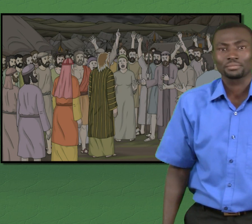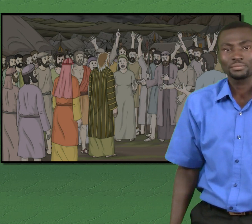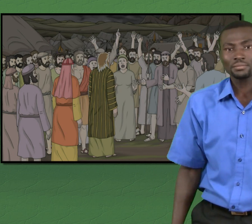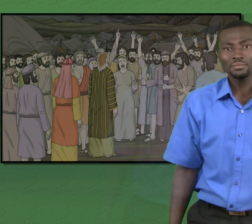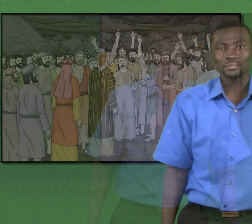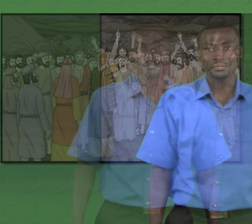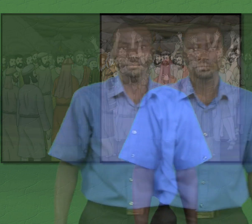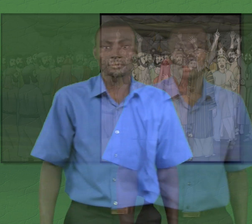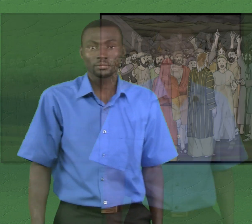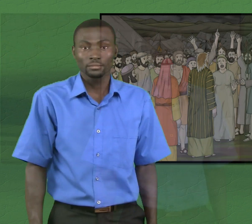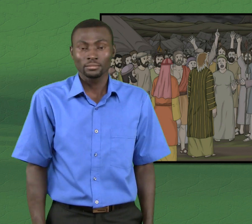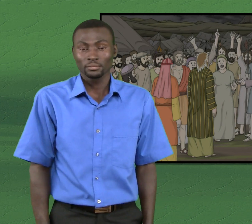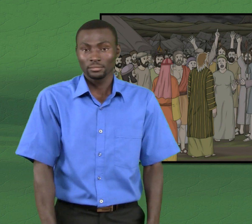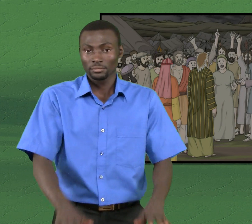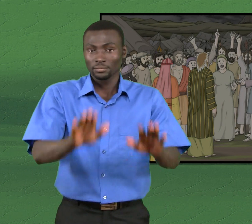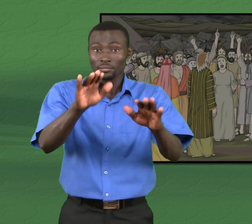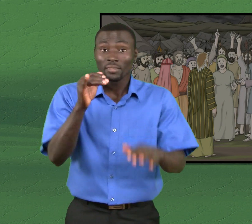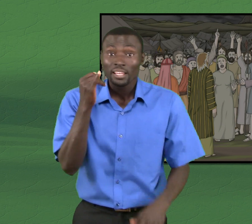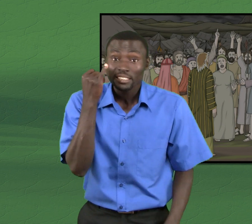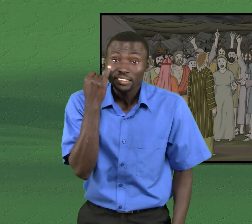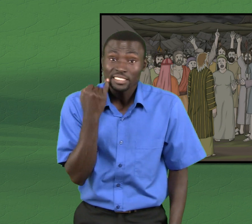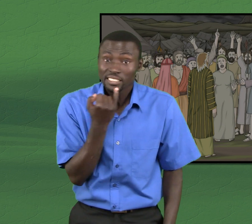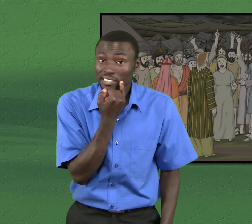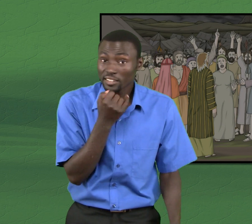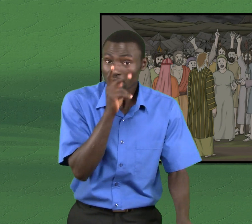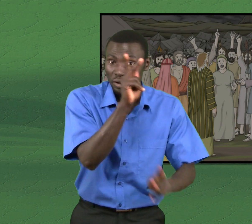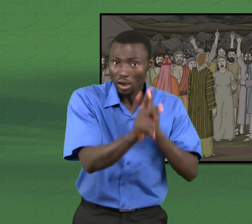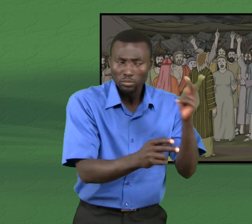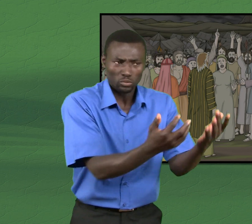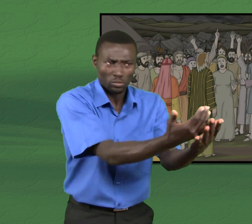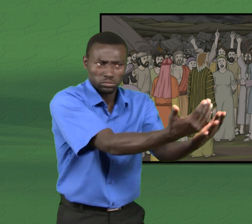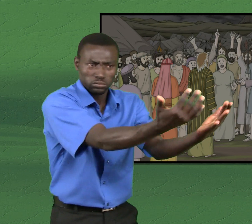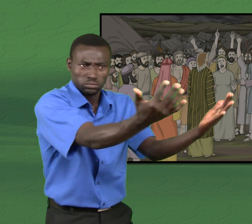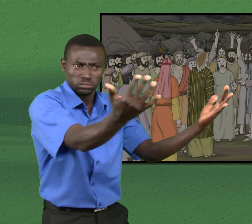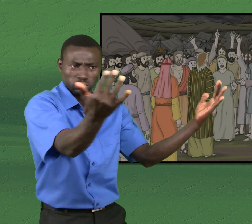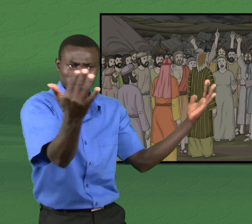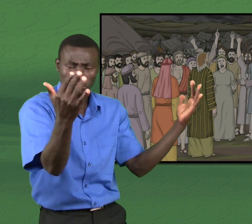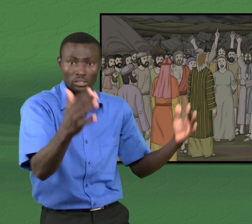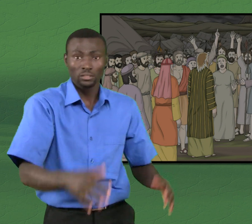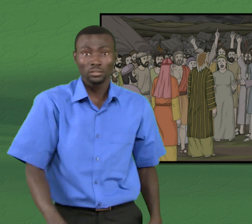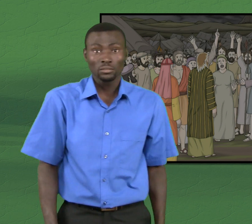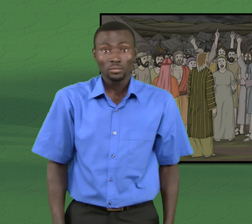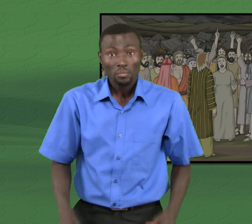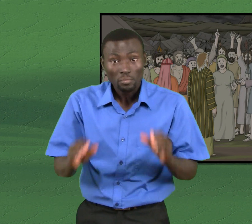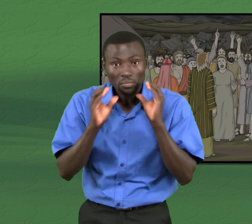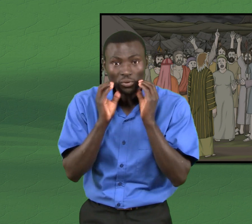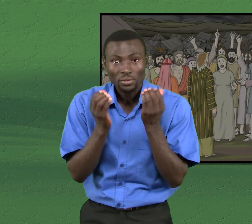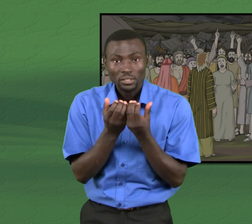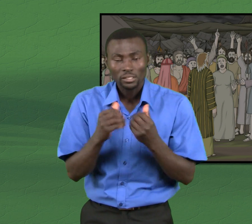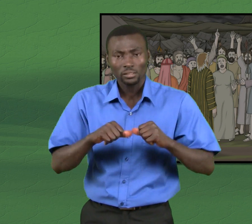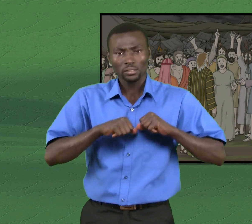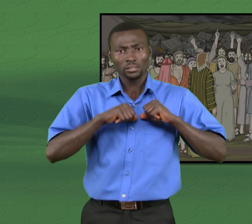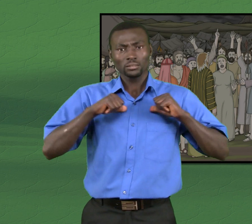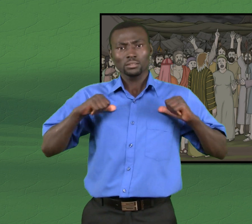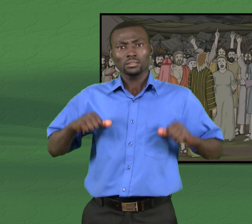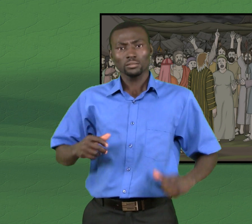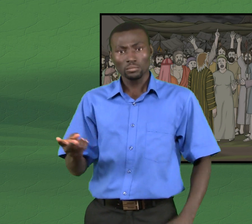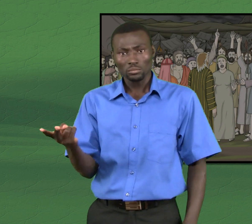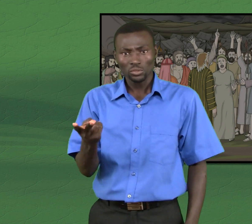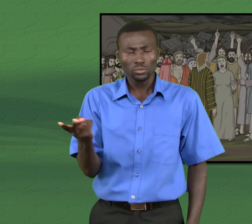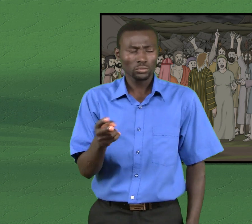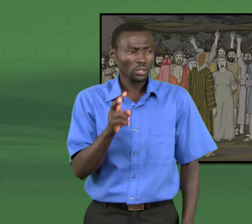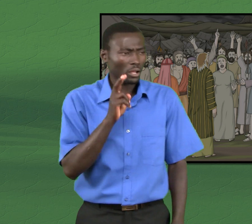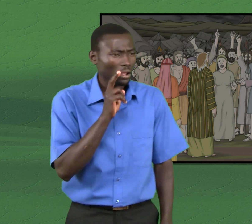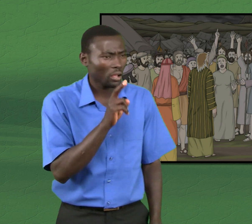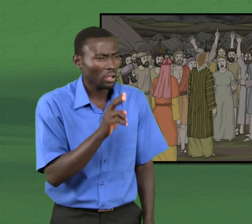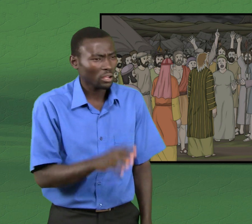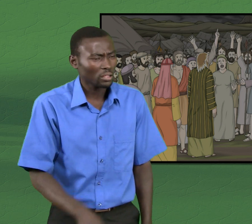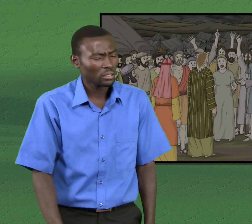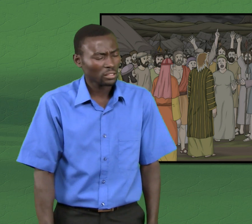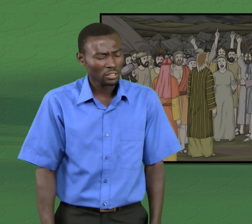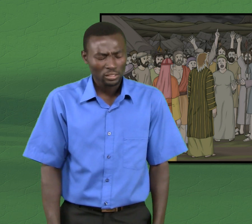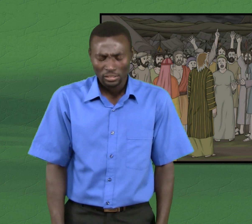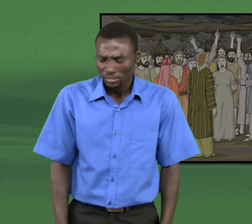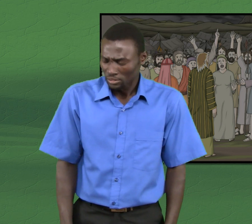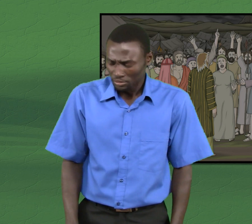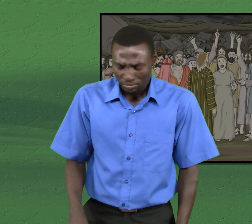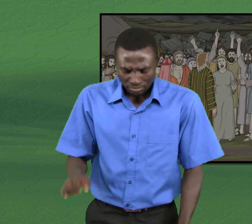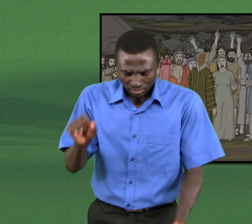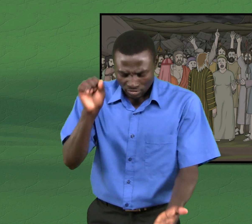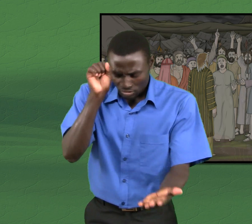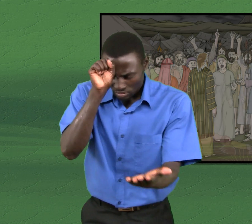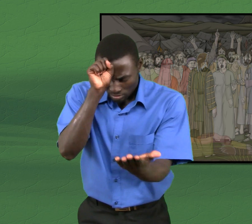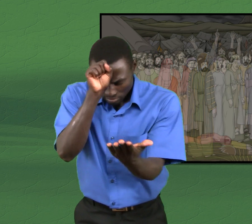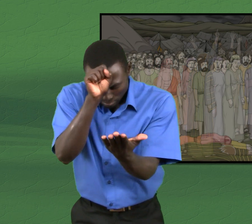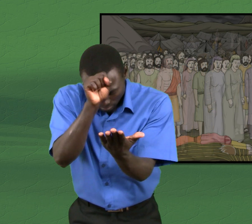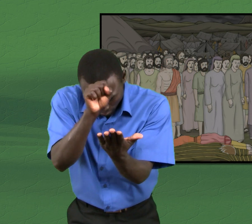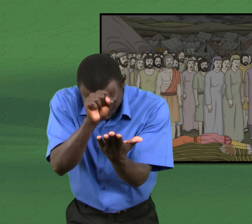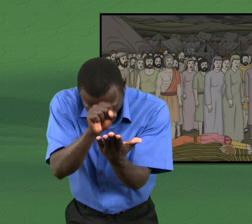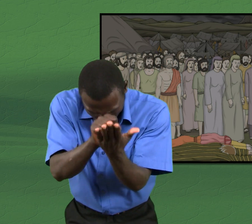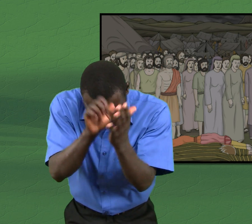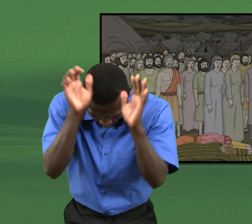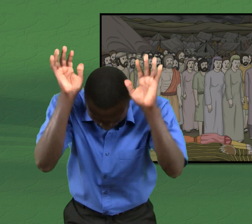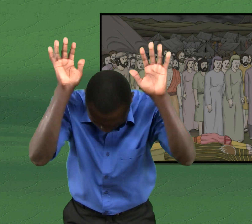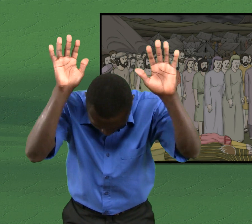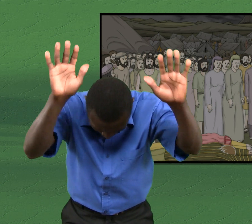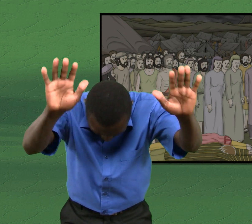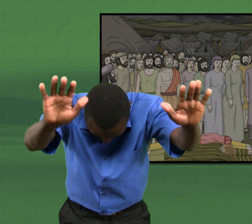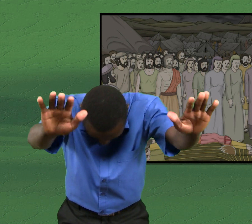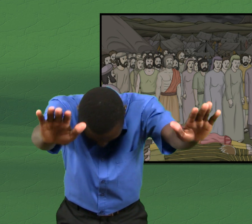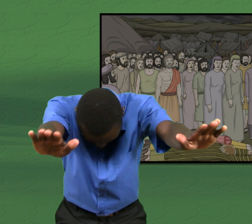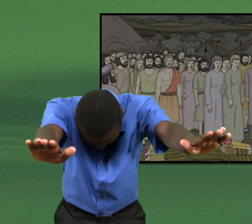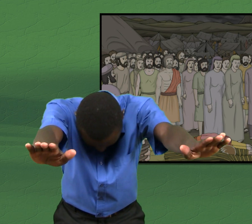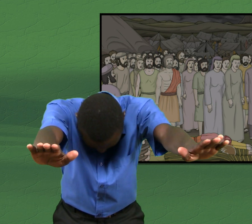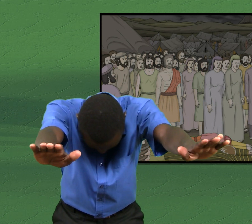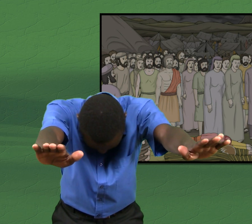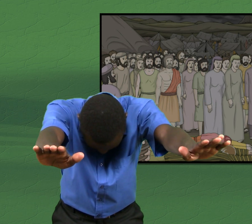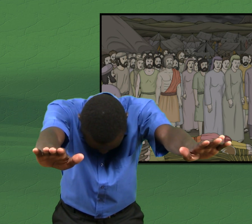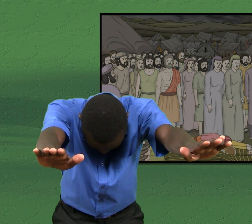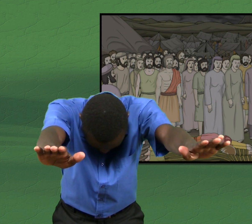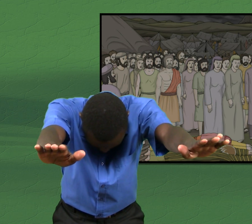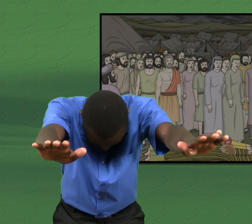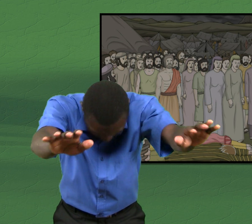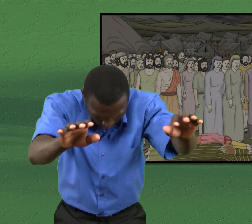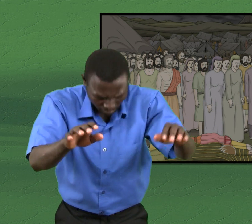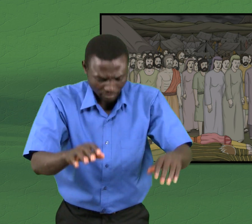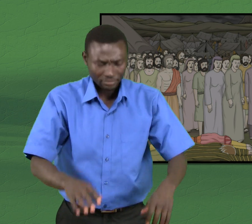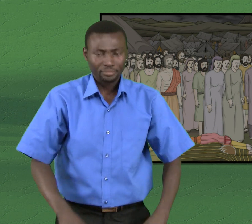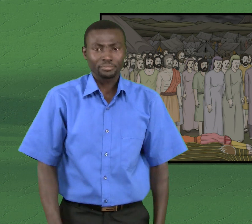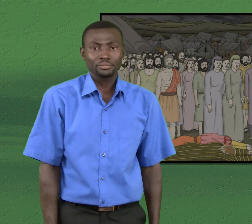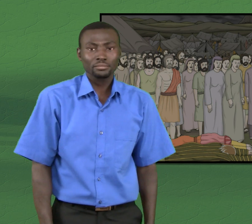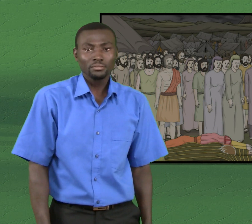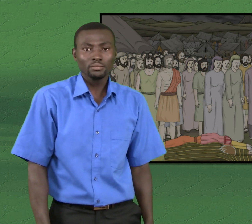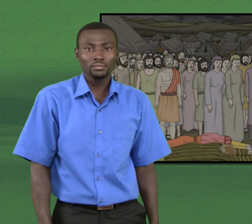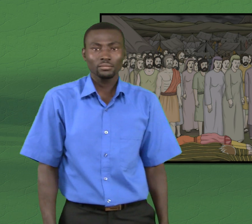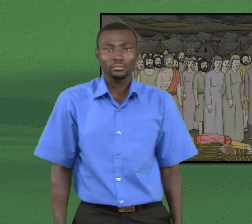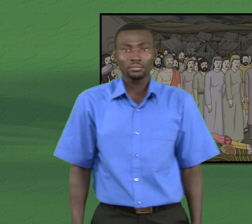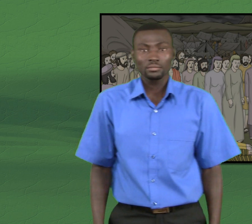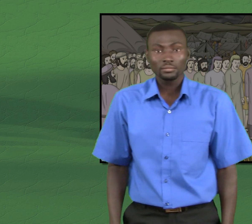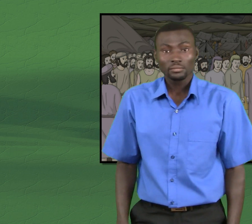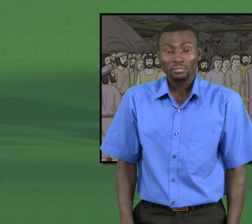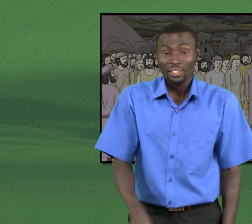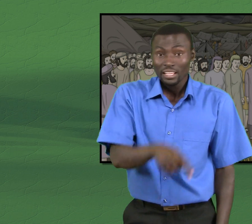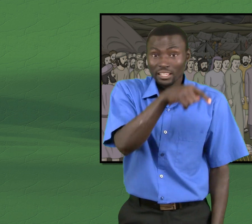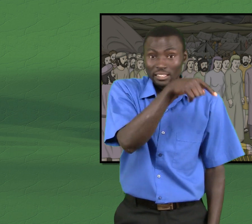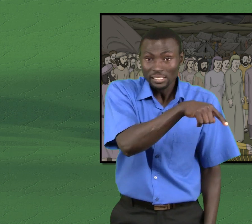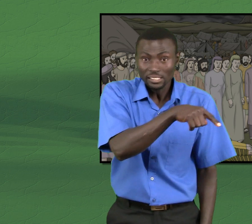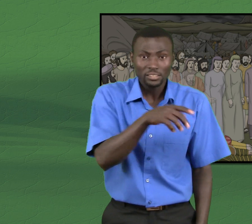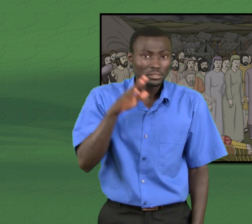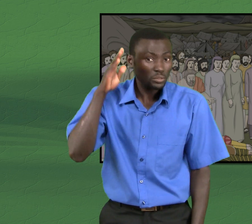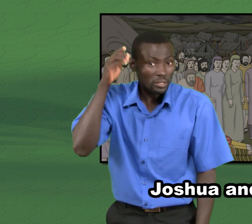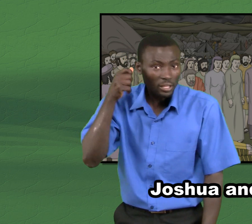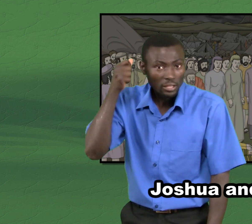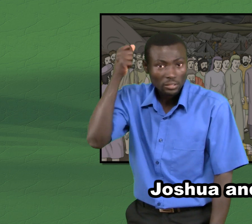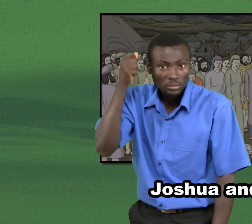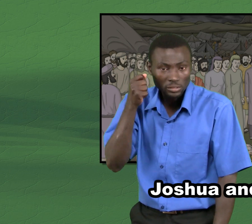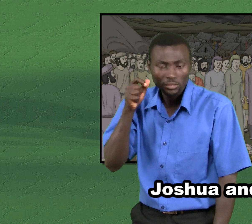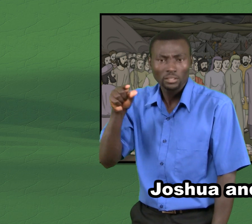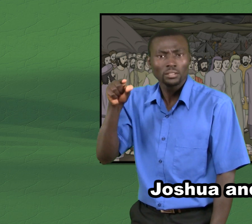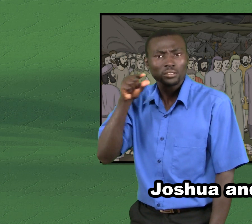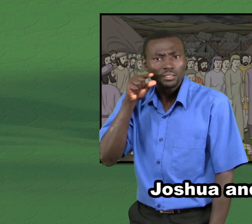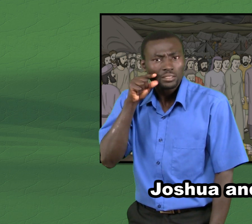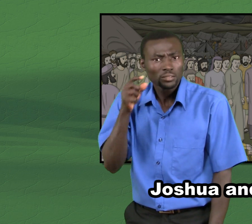Then Moses and Aaron fell facedown before the whole assembly of the congregation of Israel.